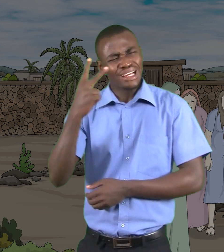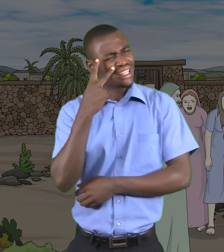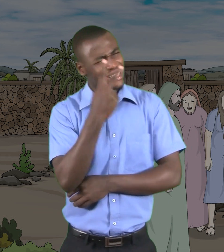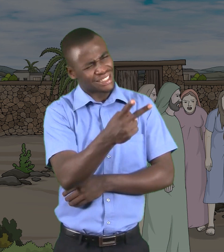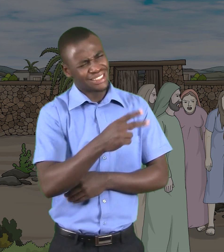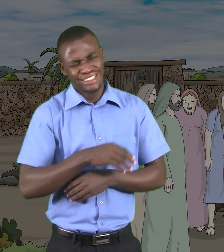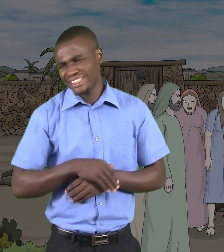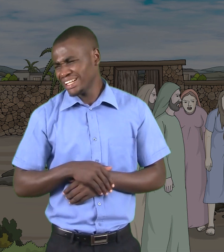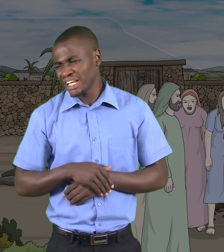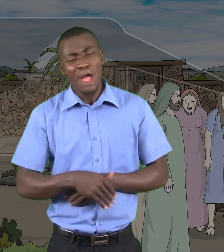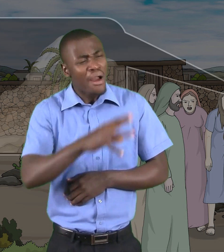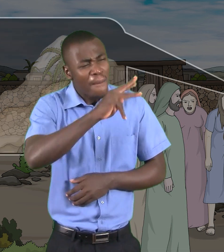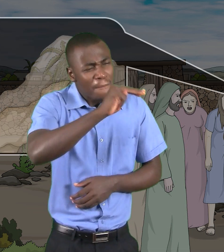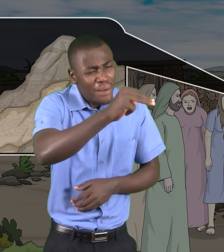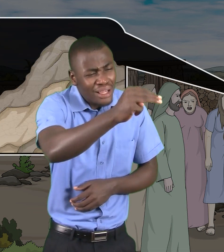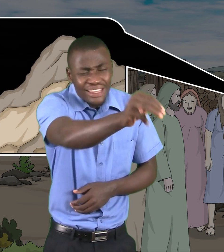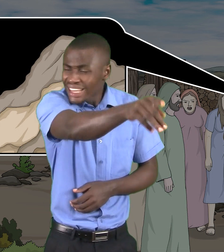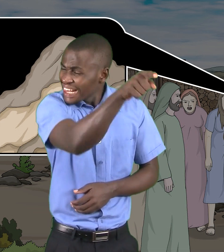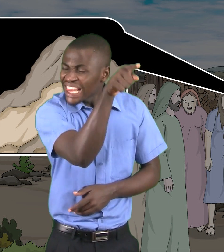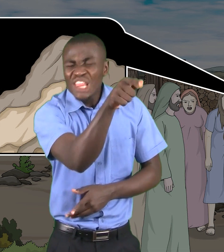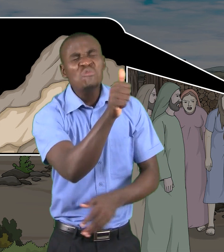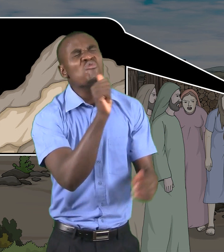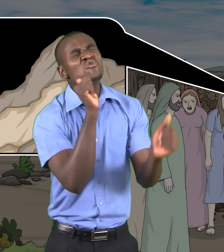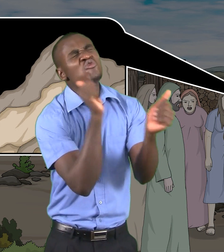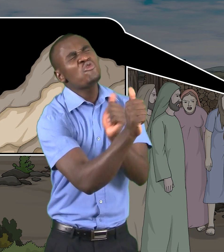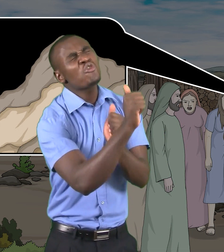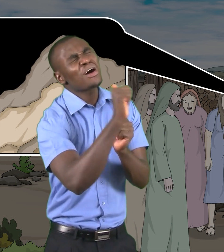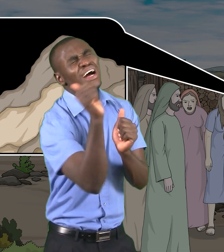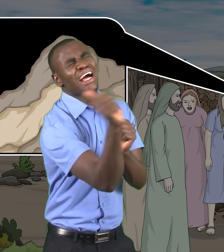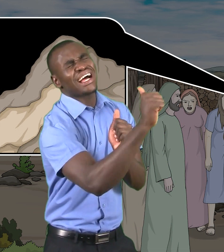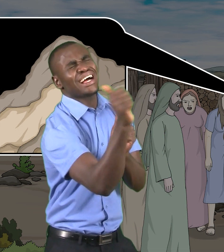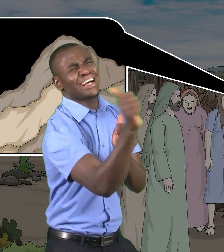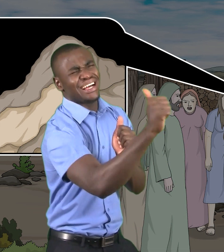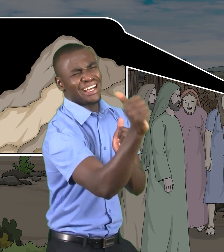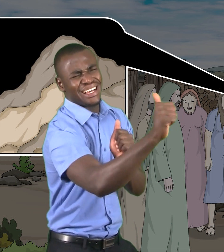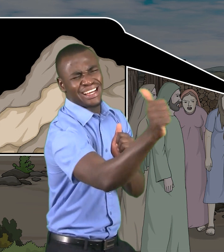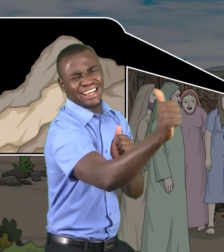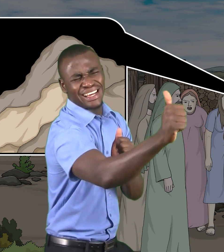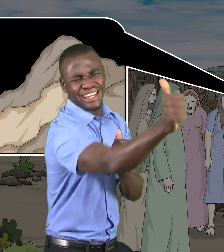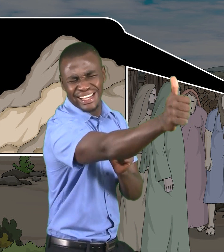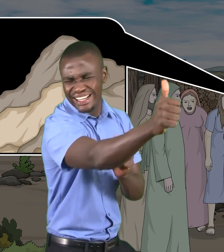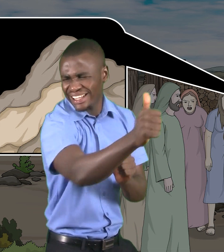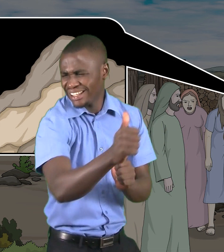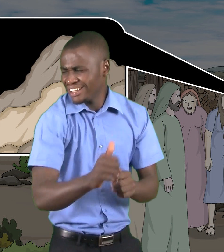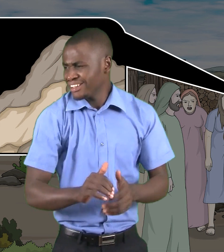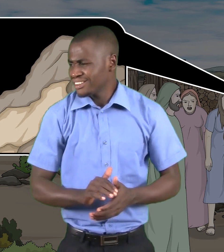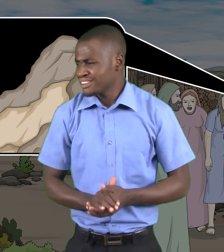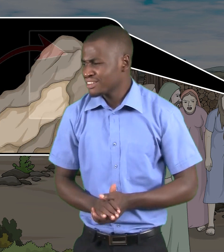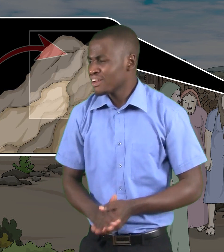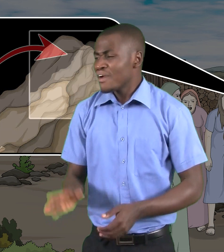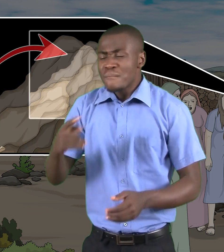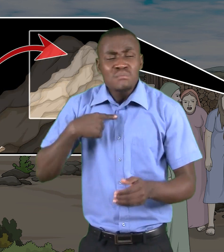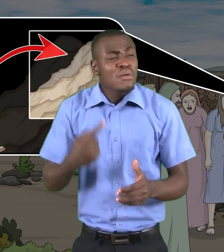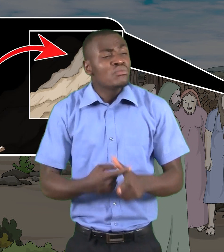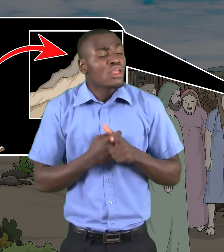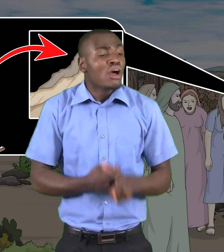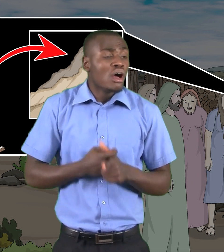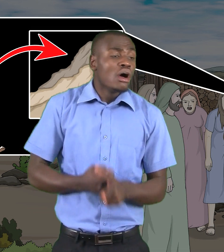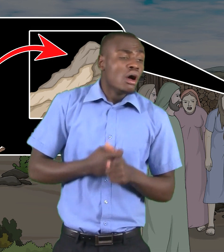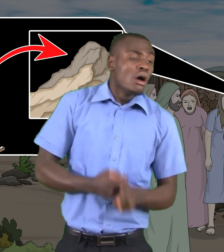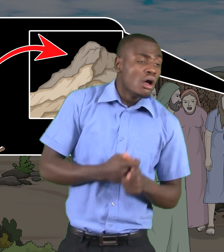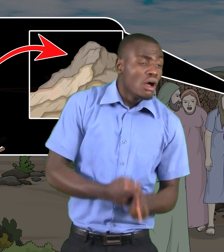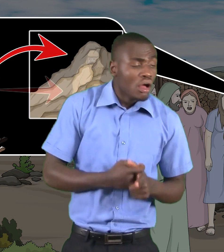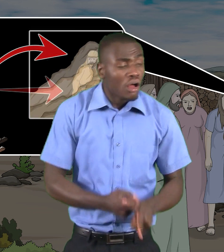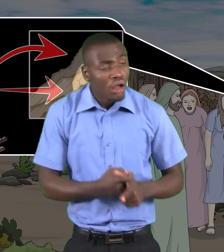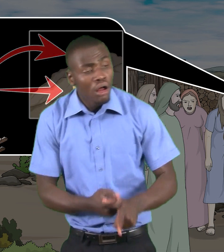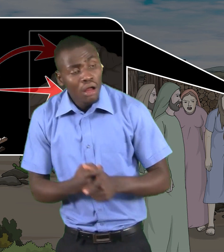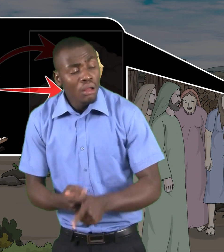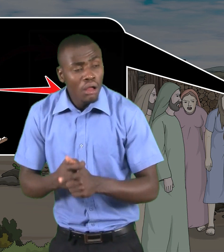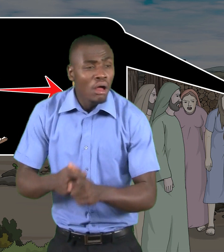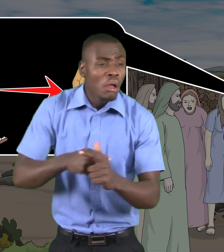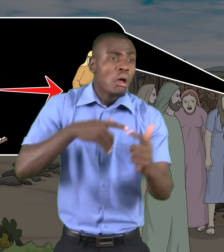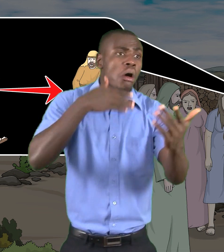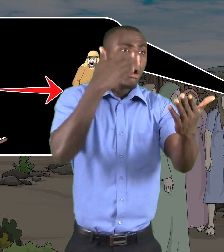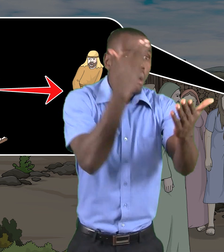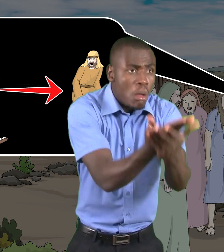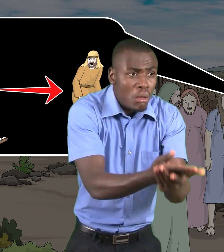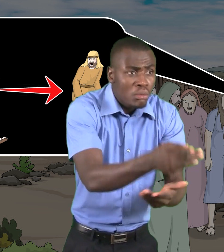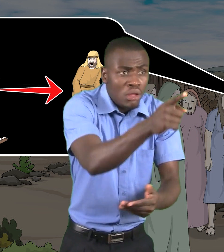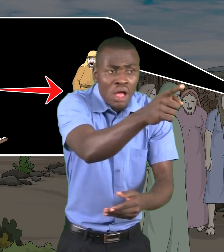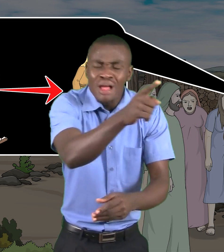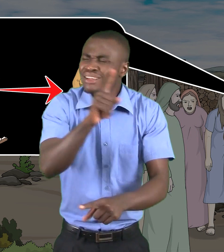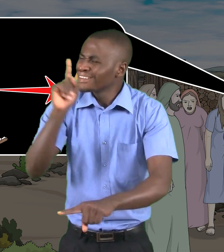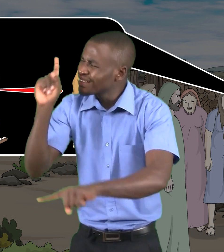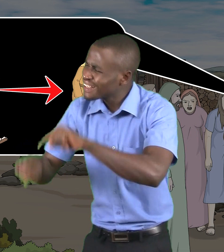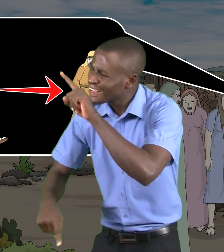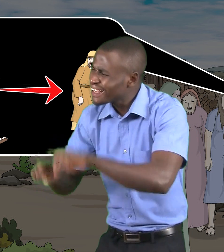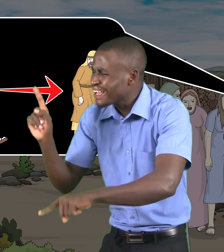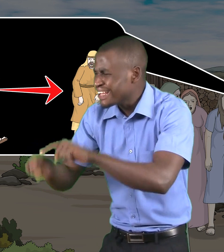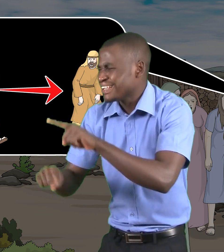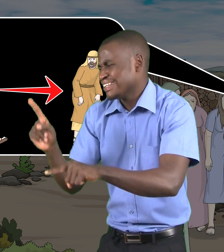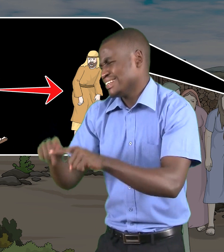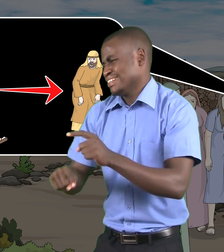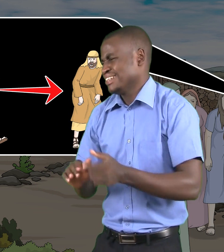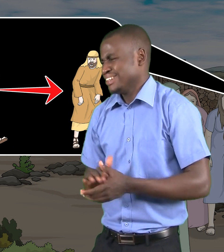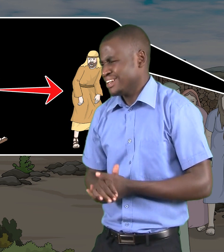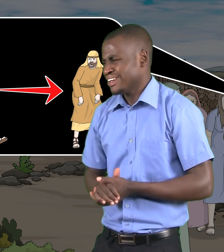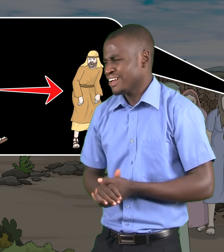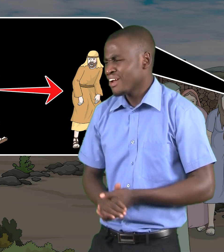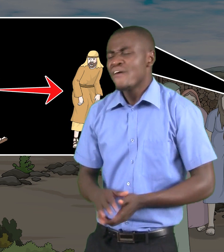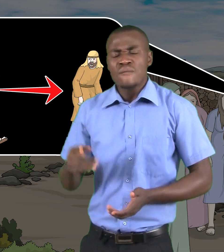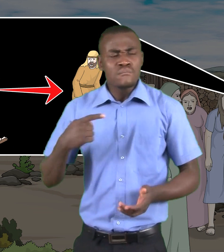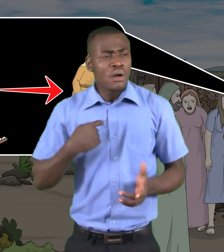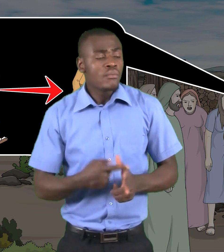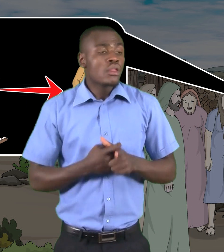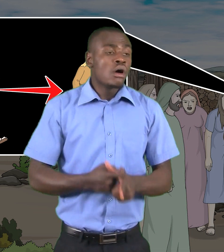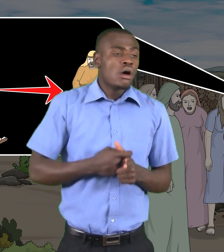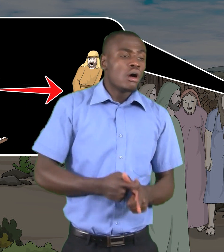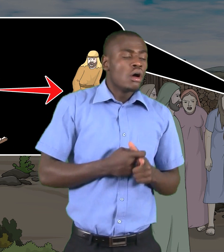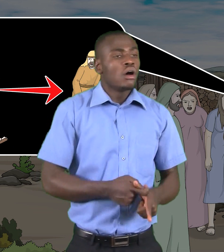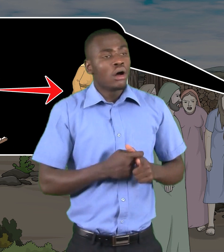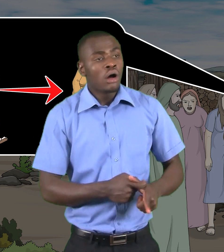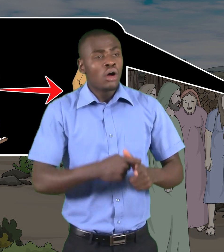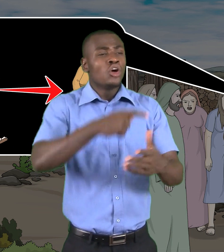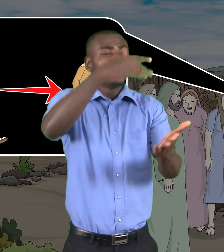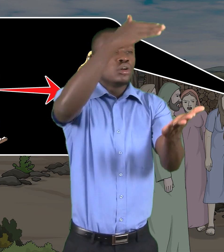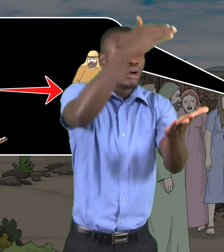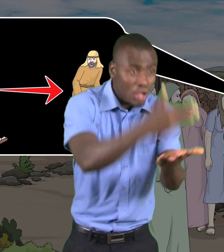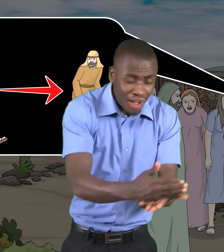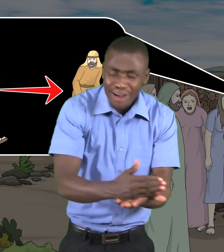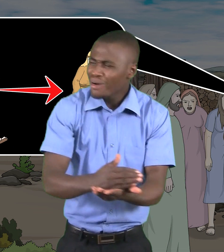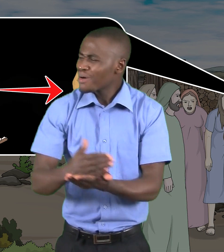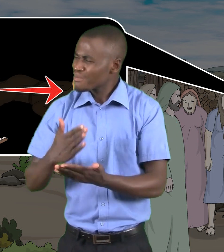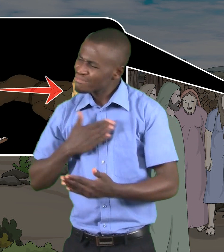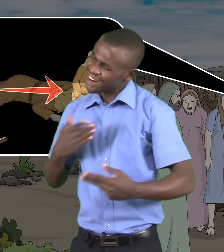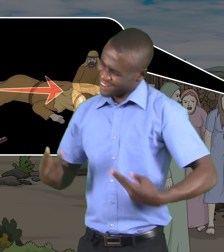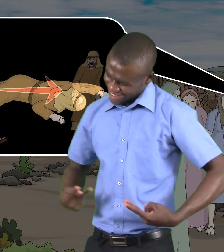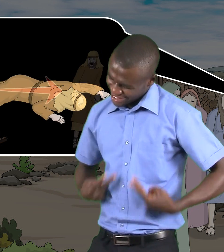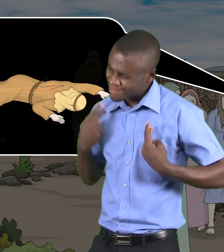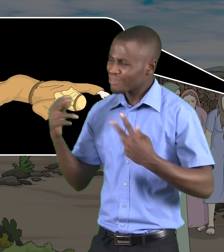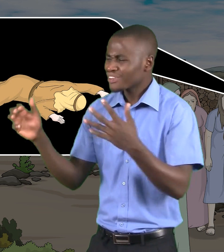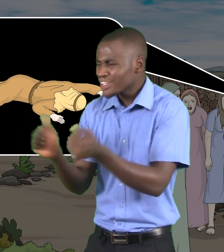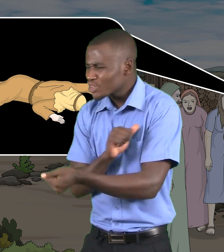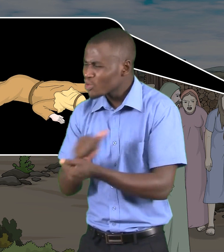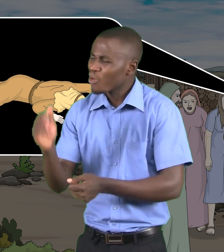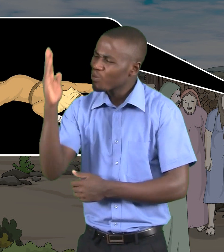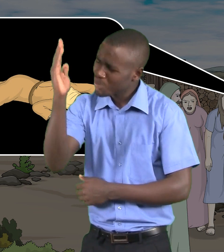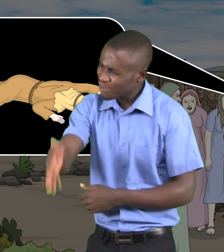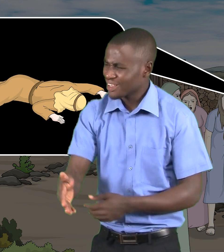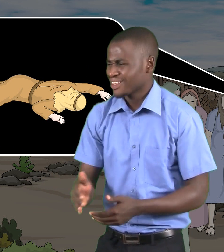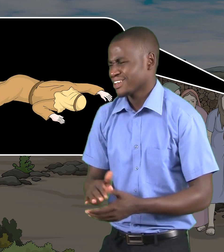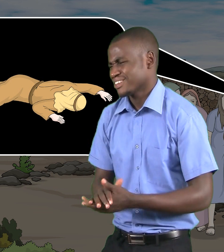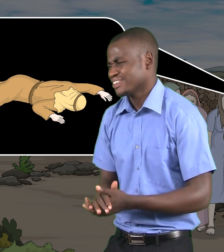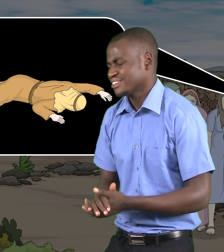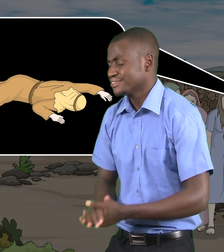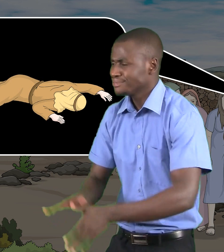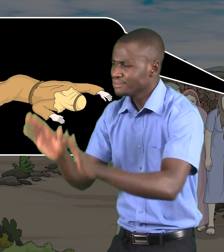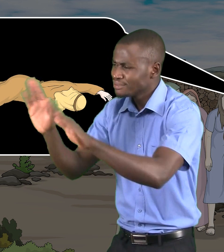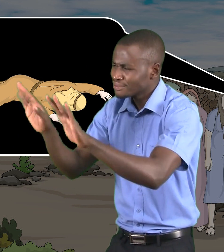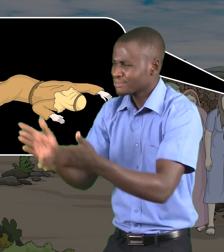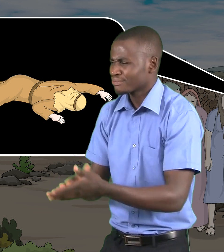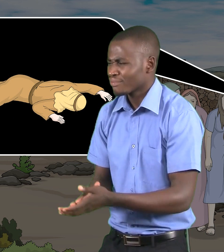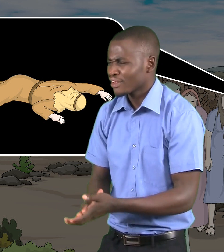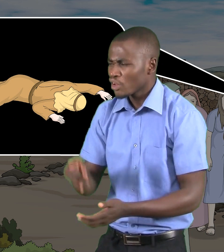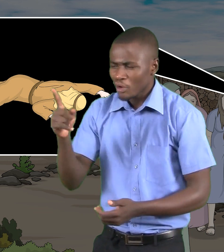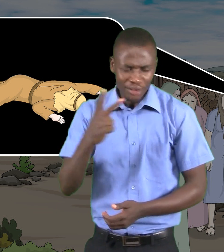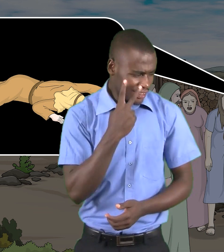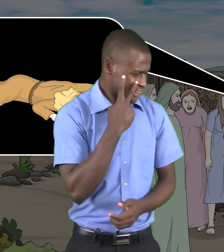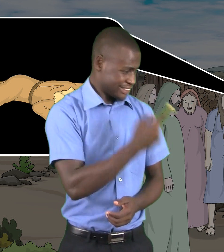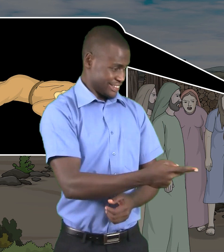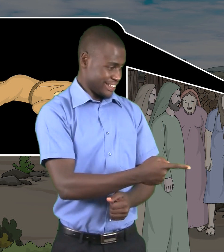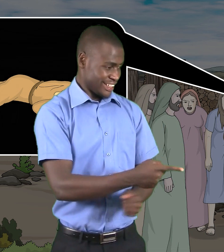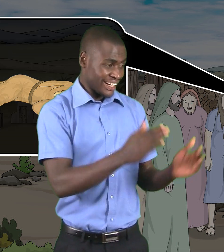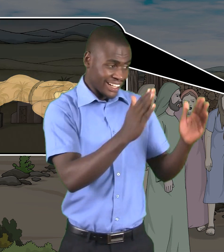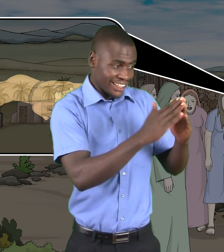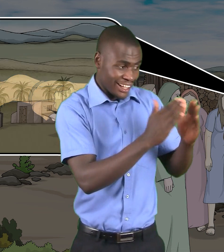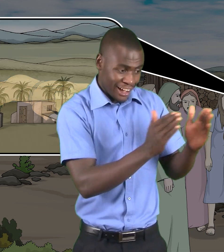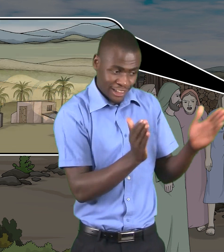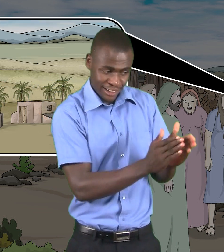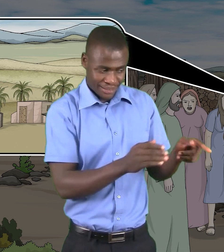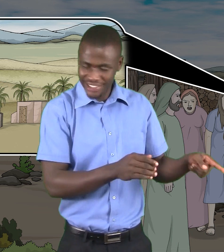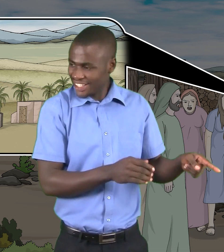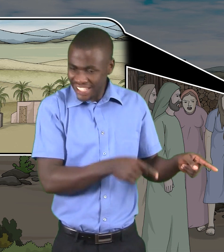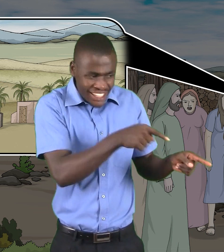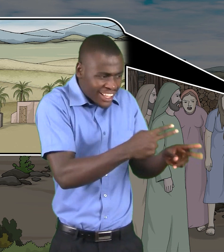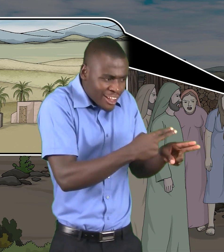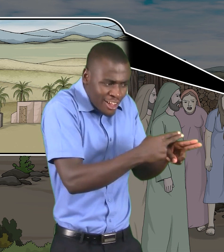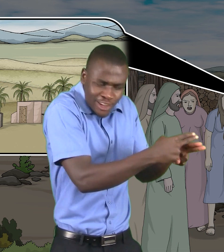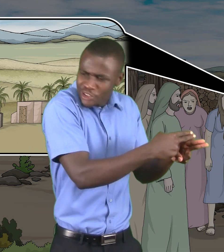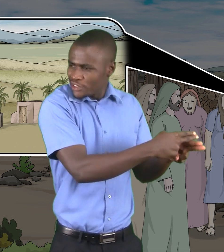But I cannot run to the mountains; the disaster will overtake me, and I will die.